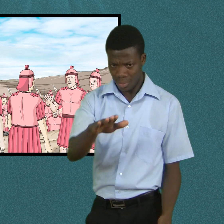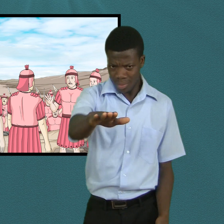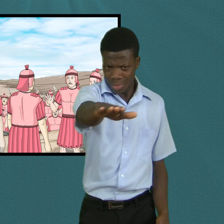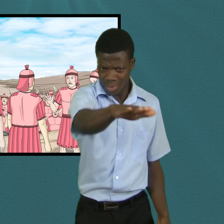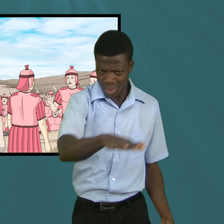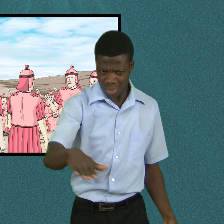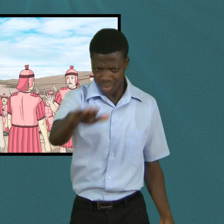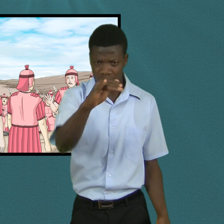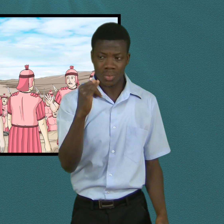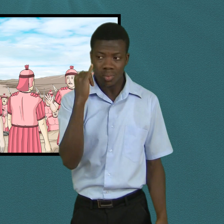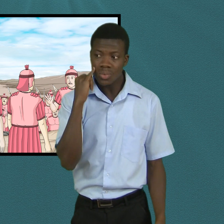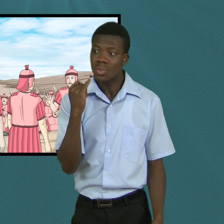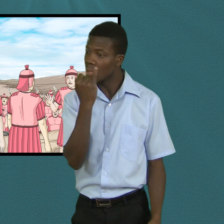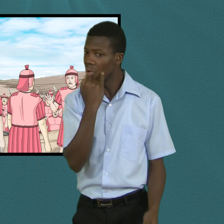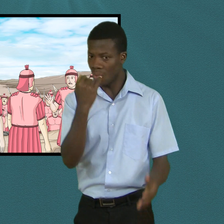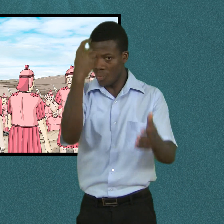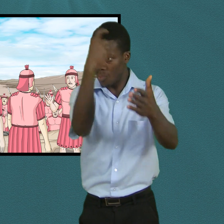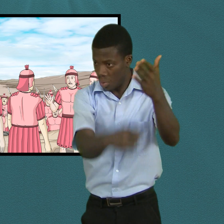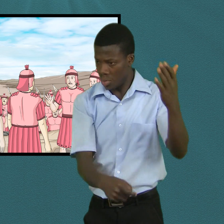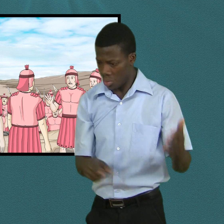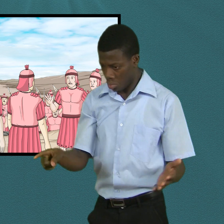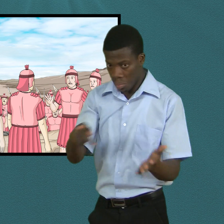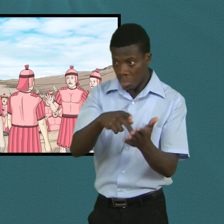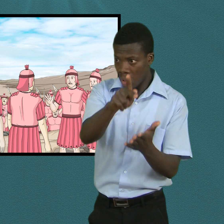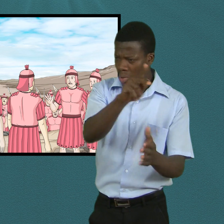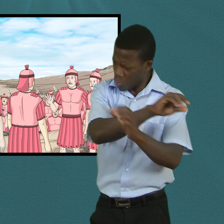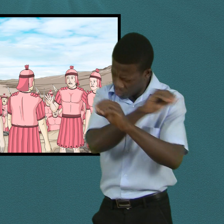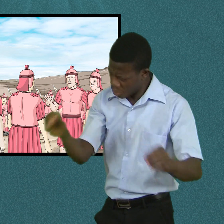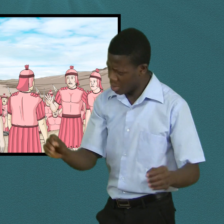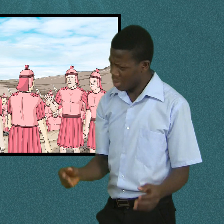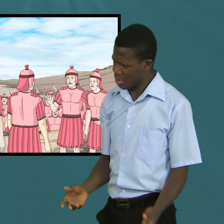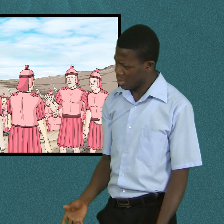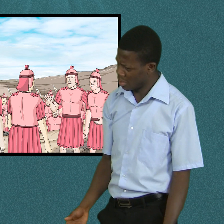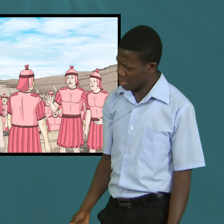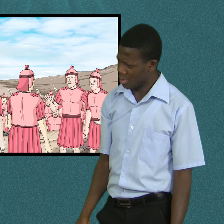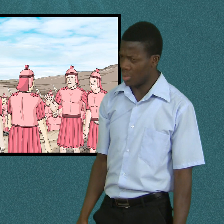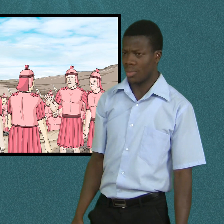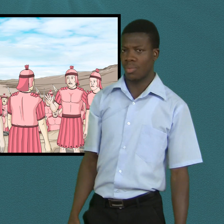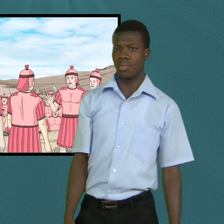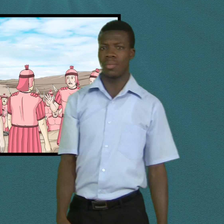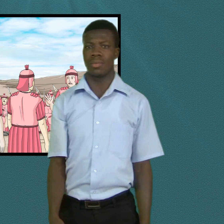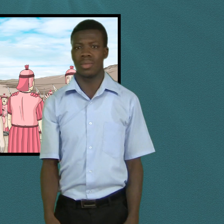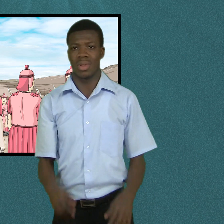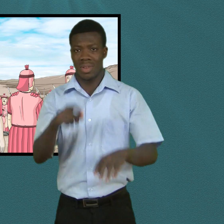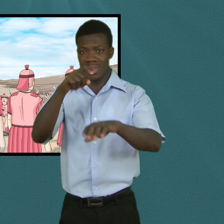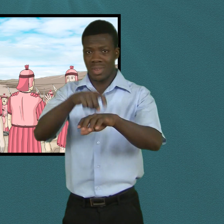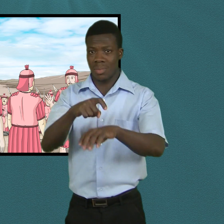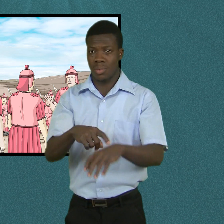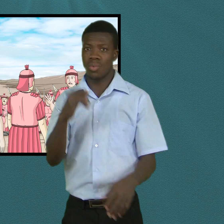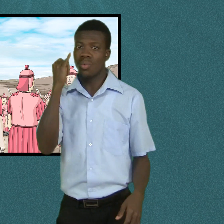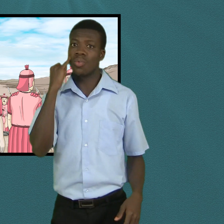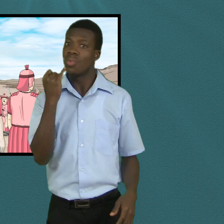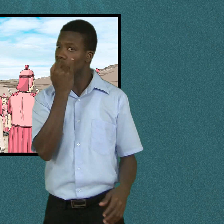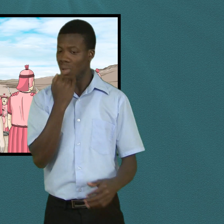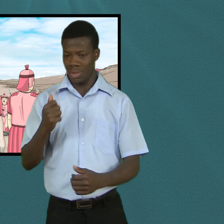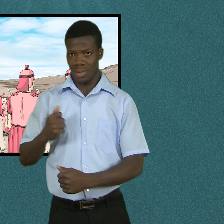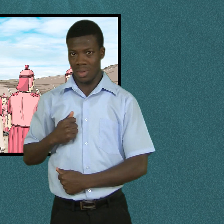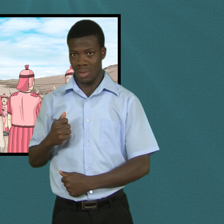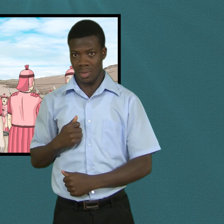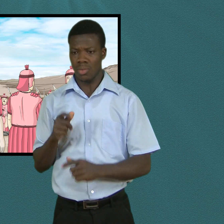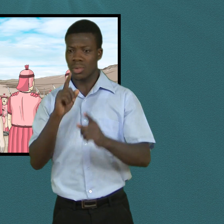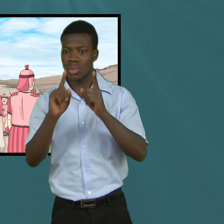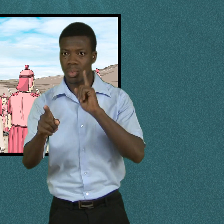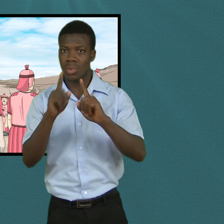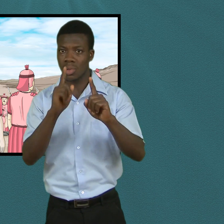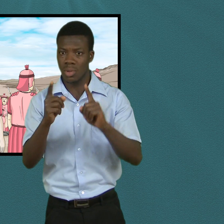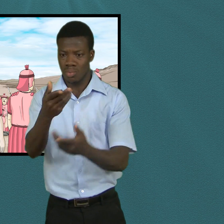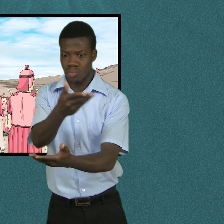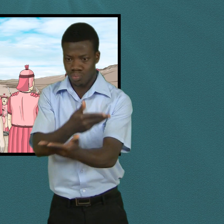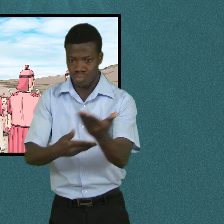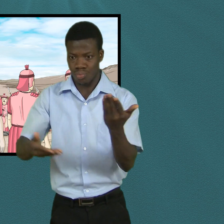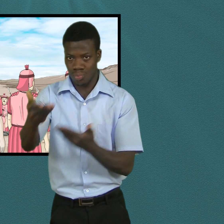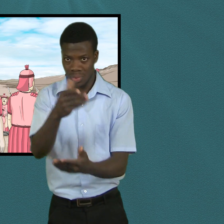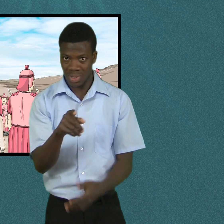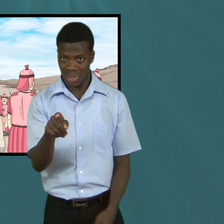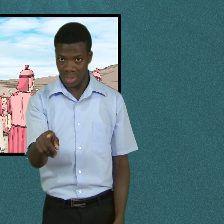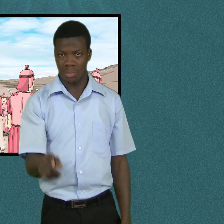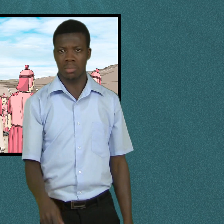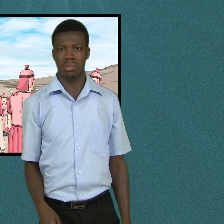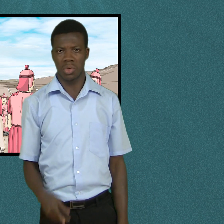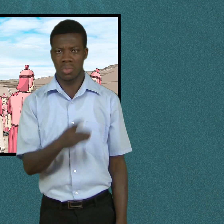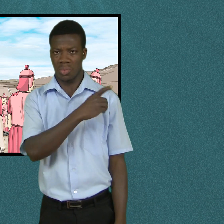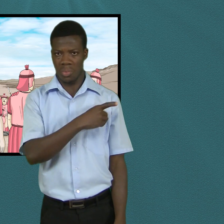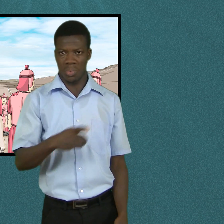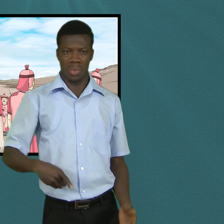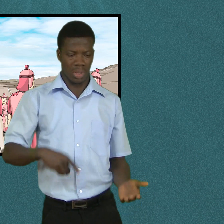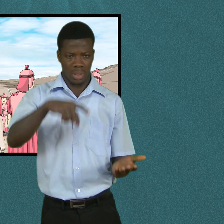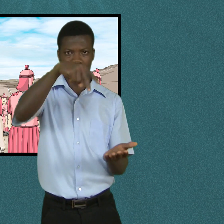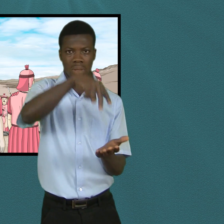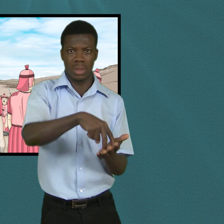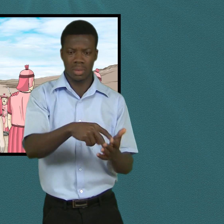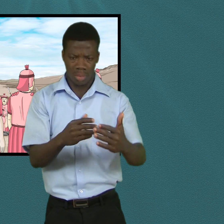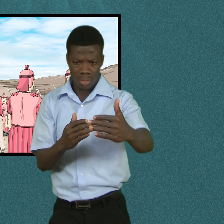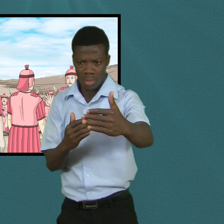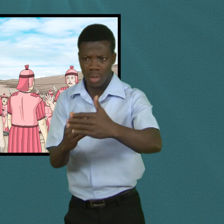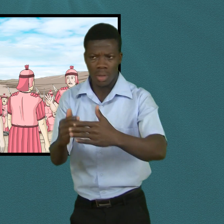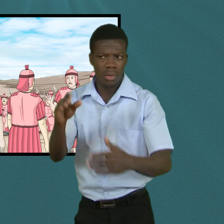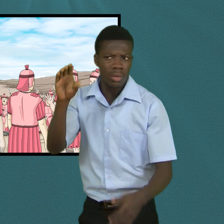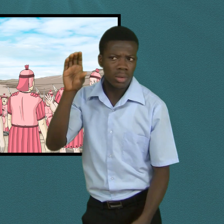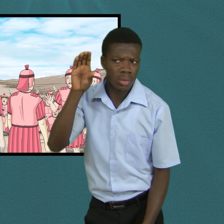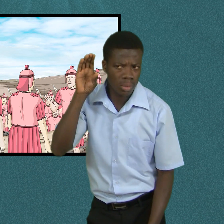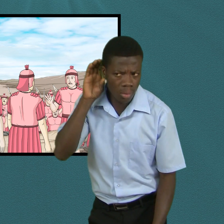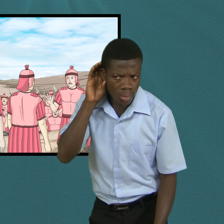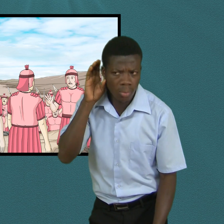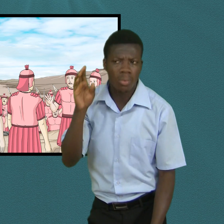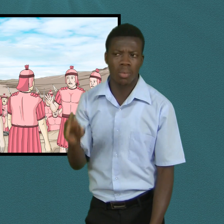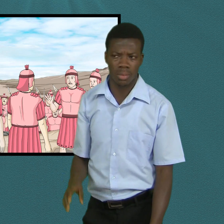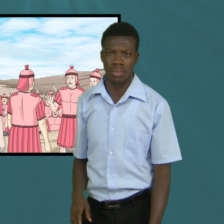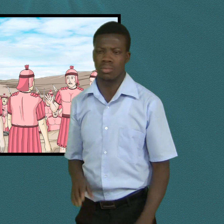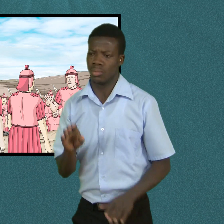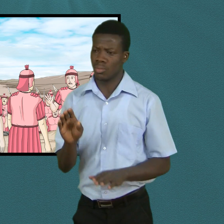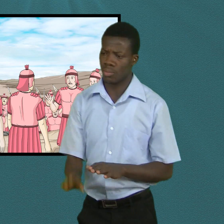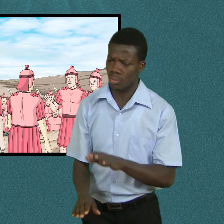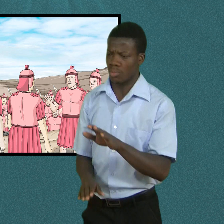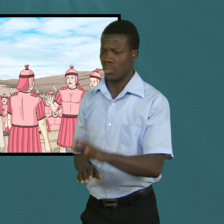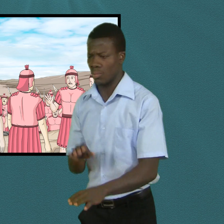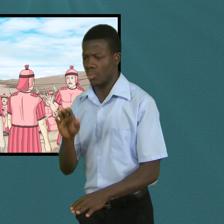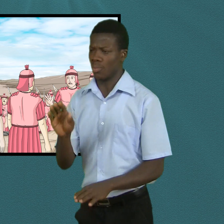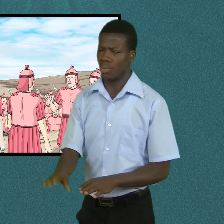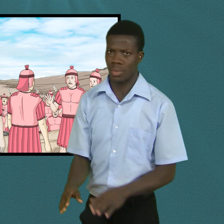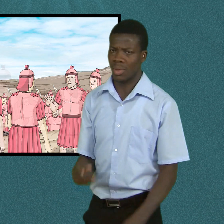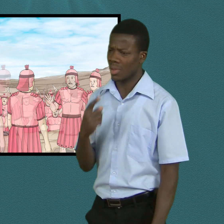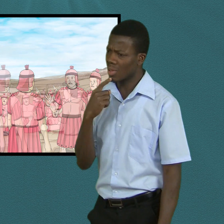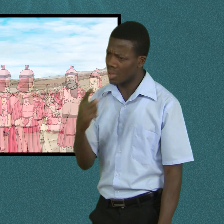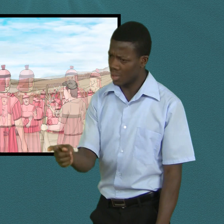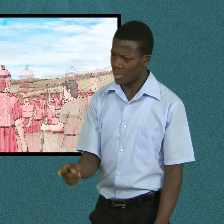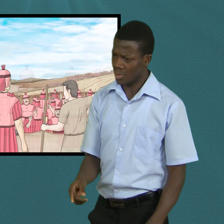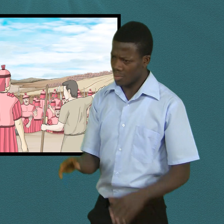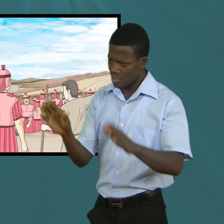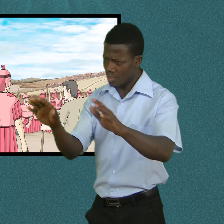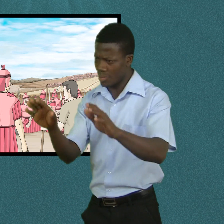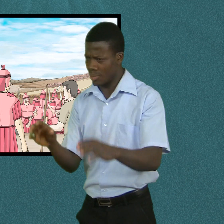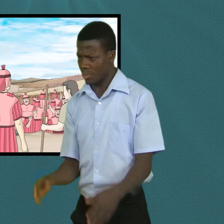And he will give him his daughter in marriage and exempt his father’s house from taxation in Israel.”